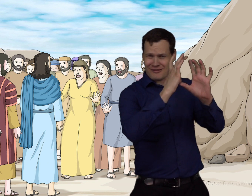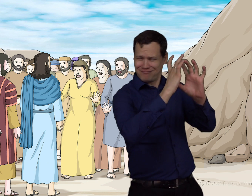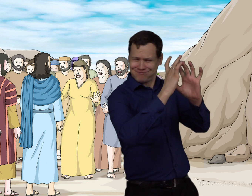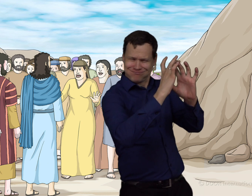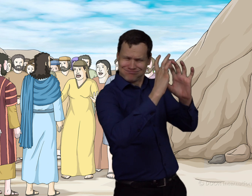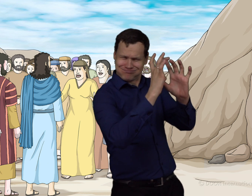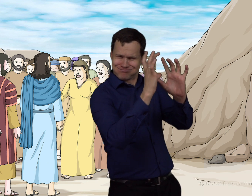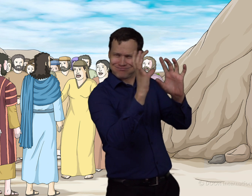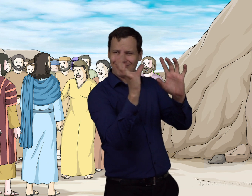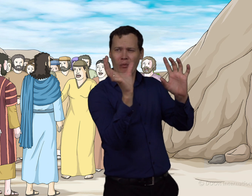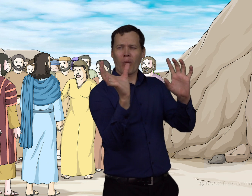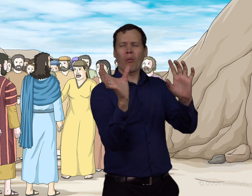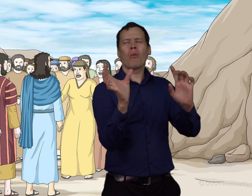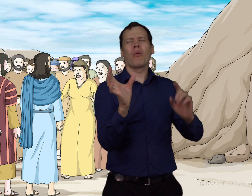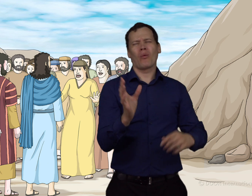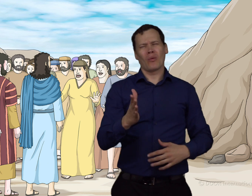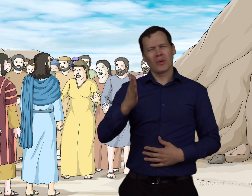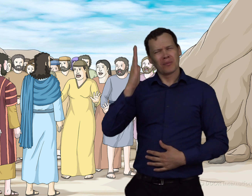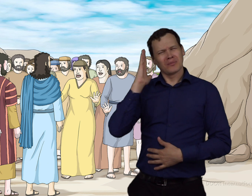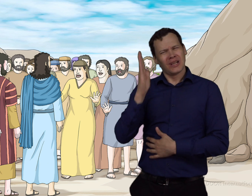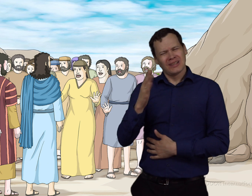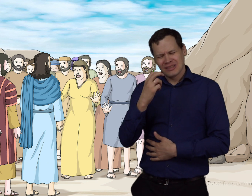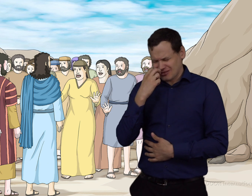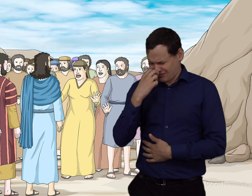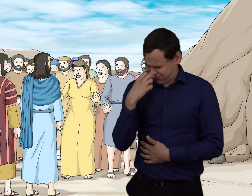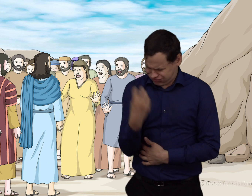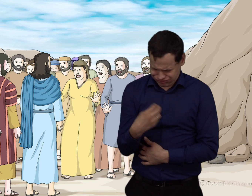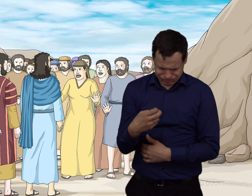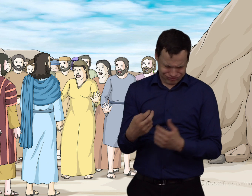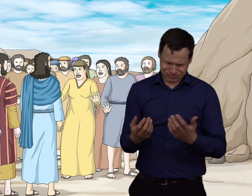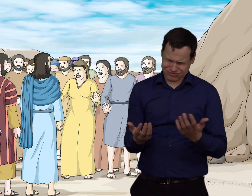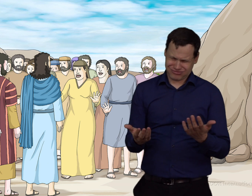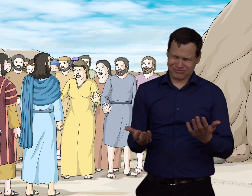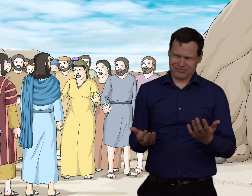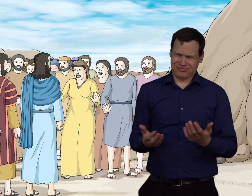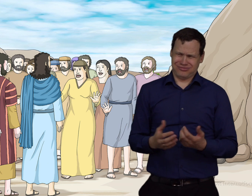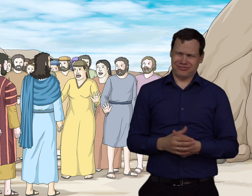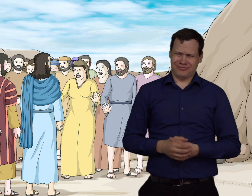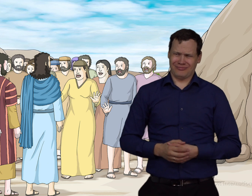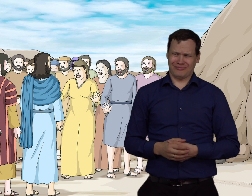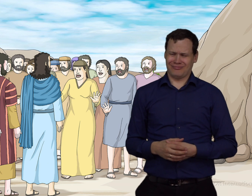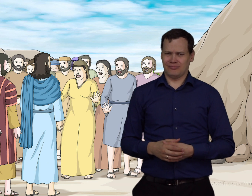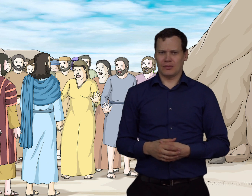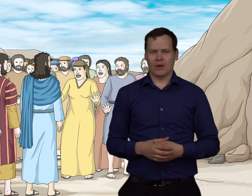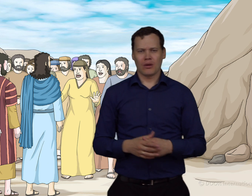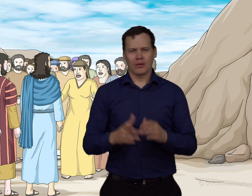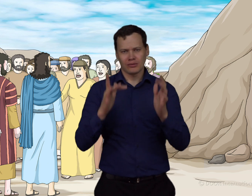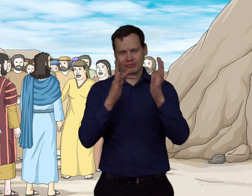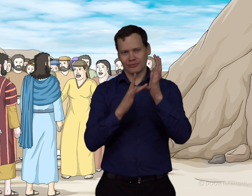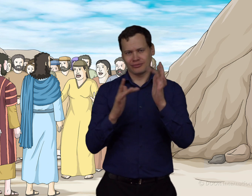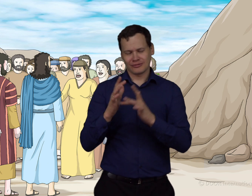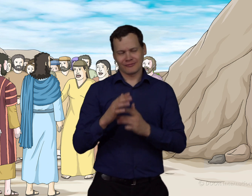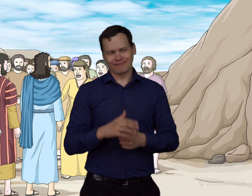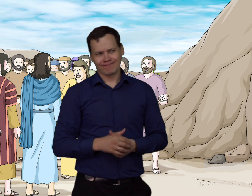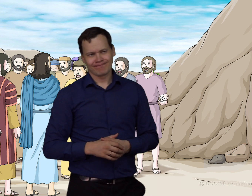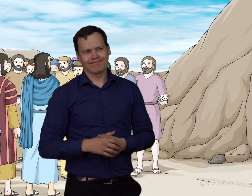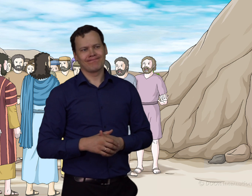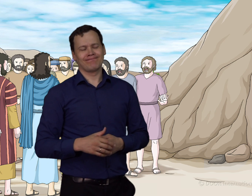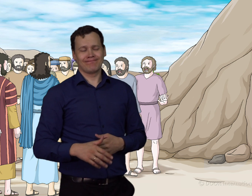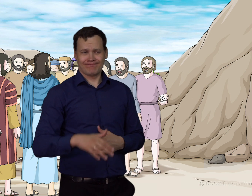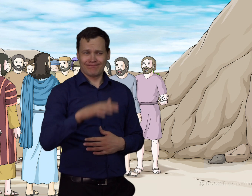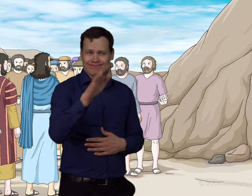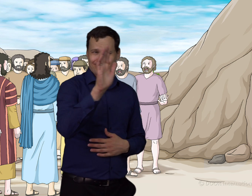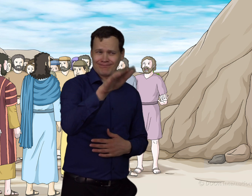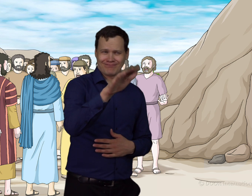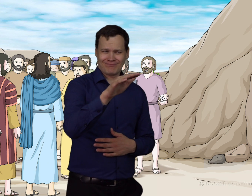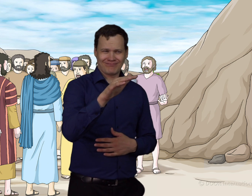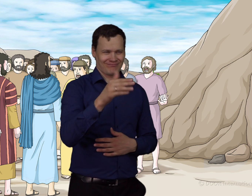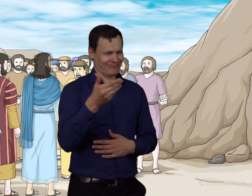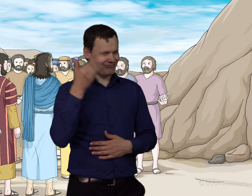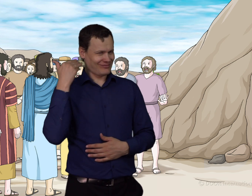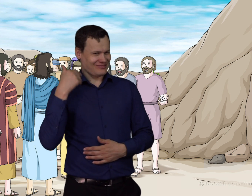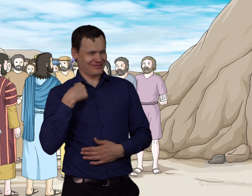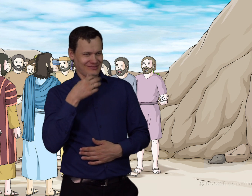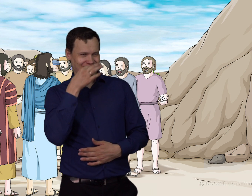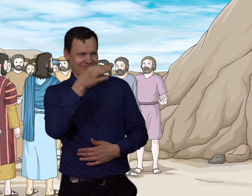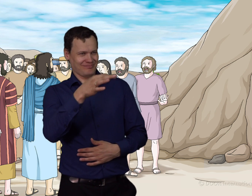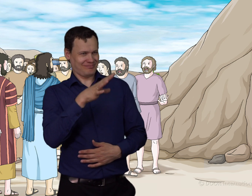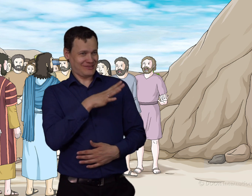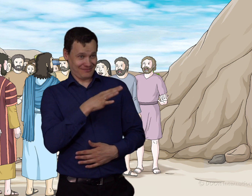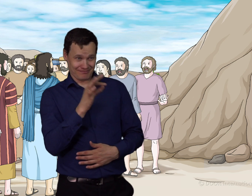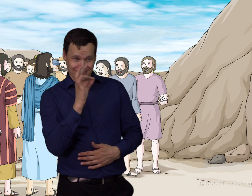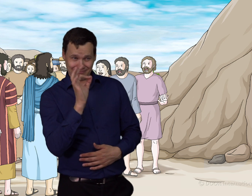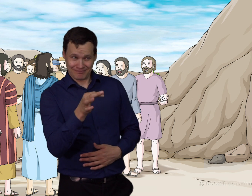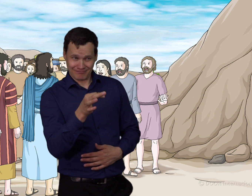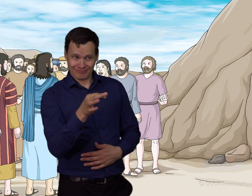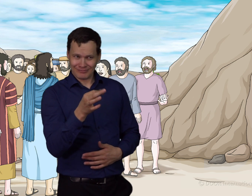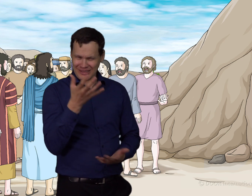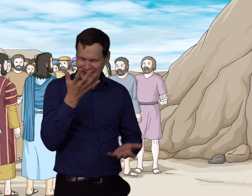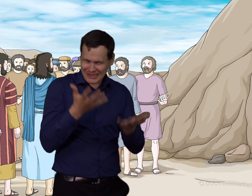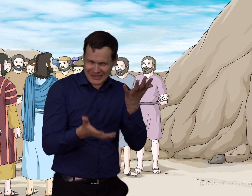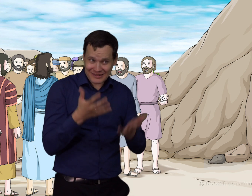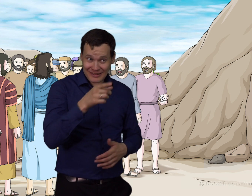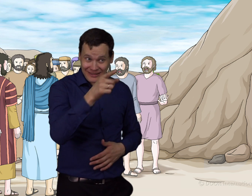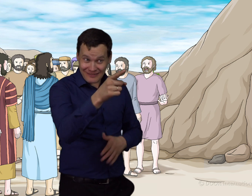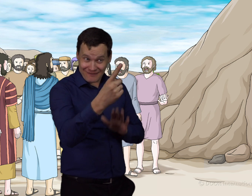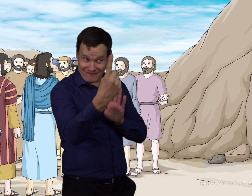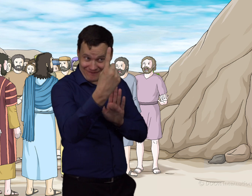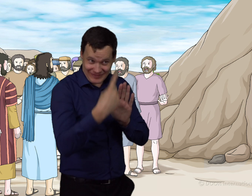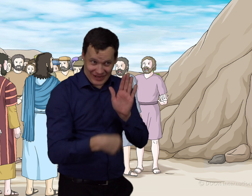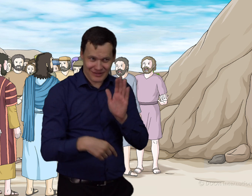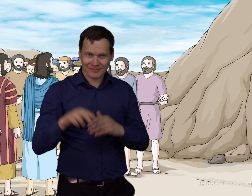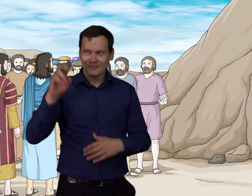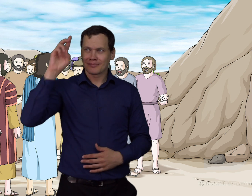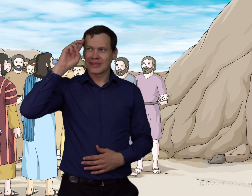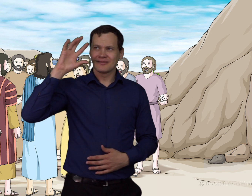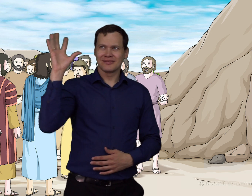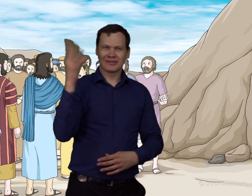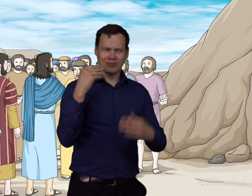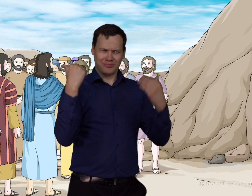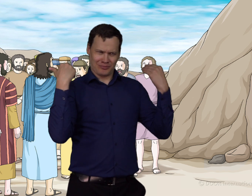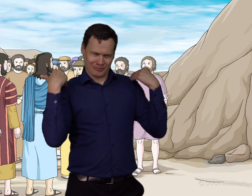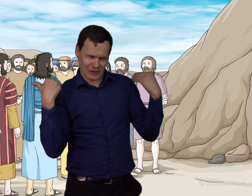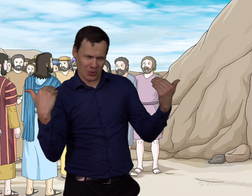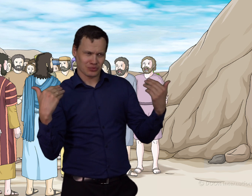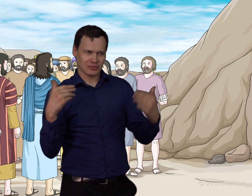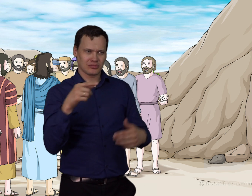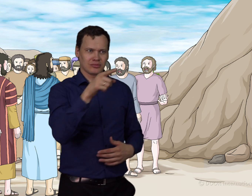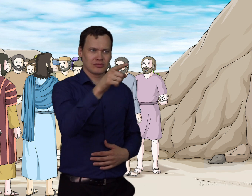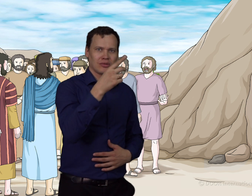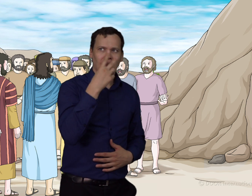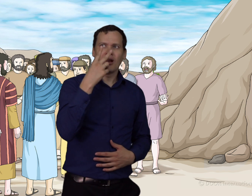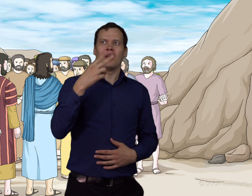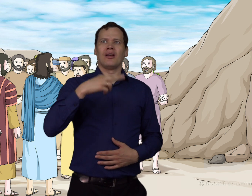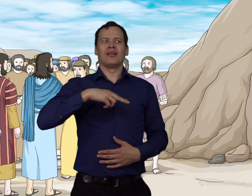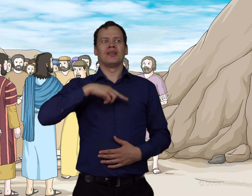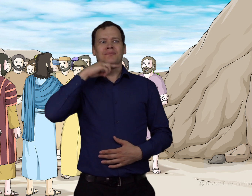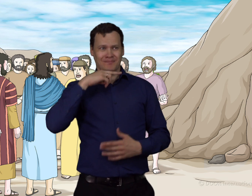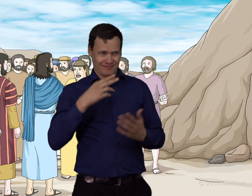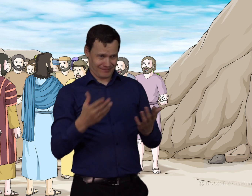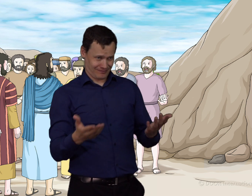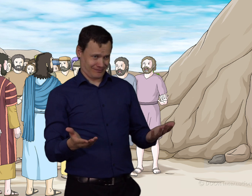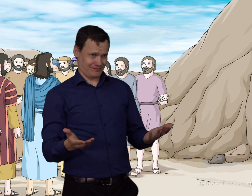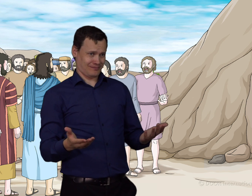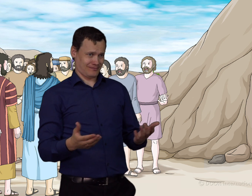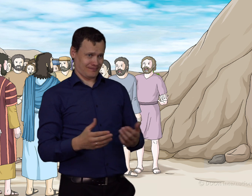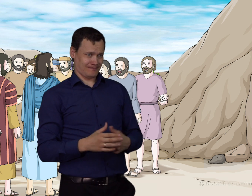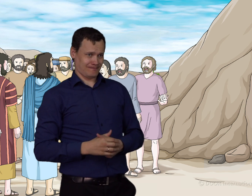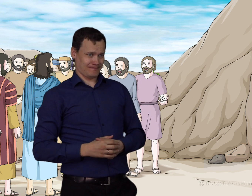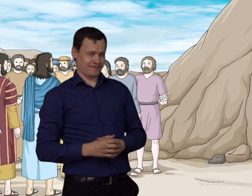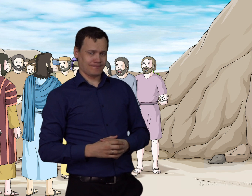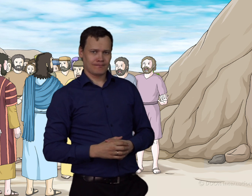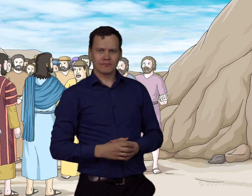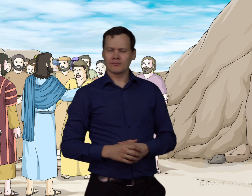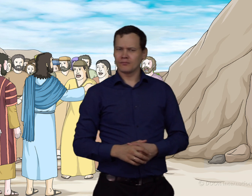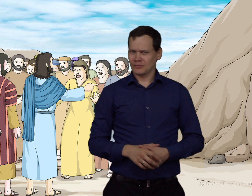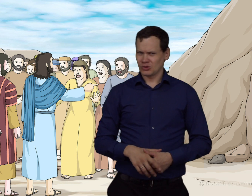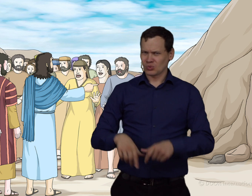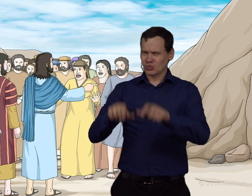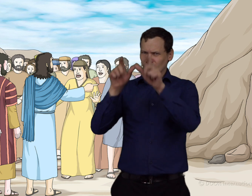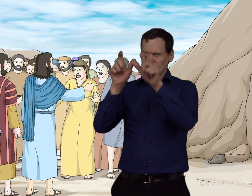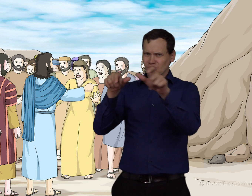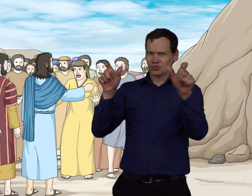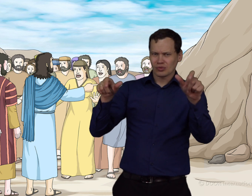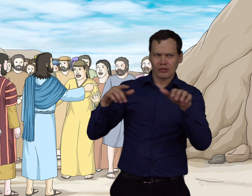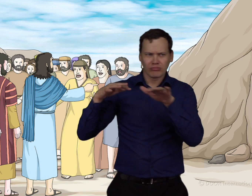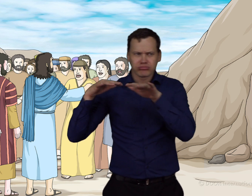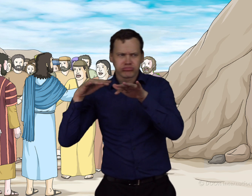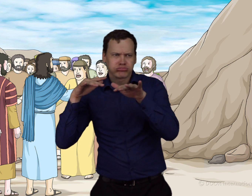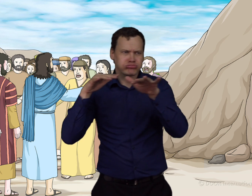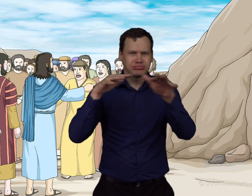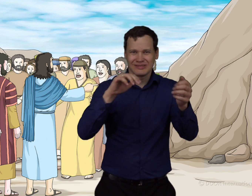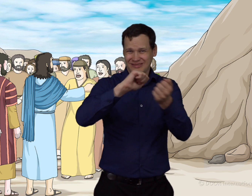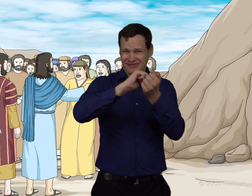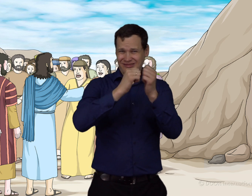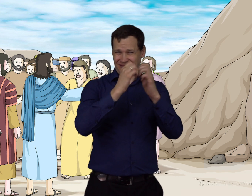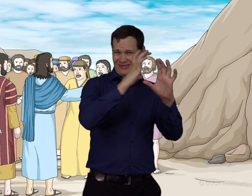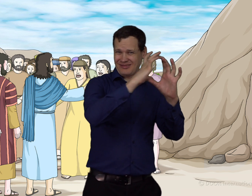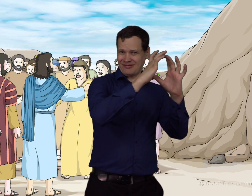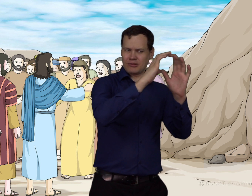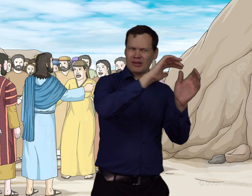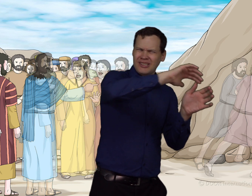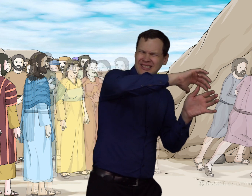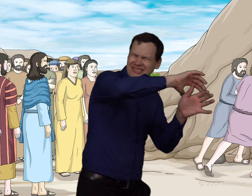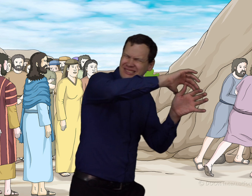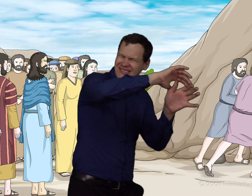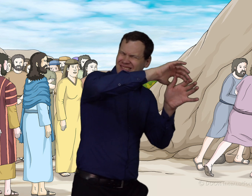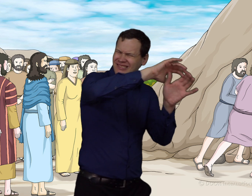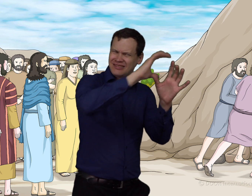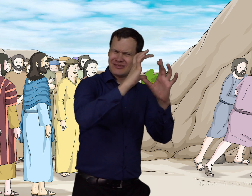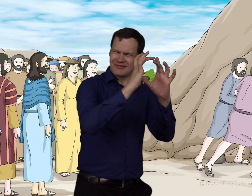“It has already been four days.” Jesus replied, “Did I not tell you that if you believed, you would see the glory of God?”